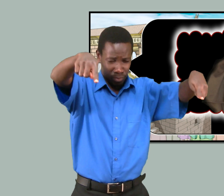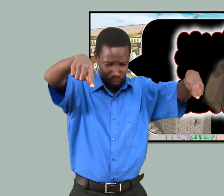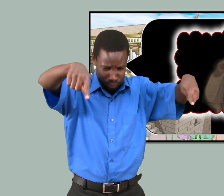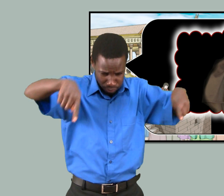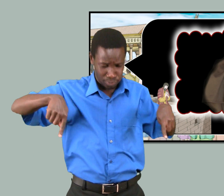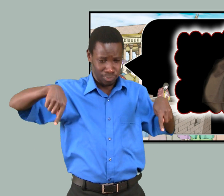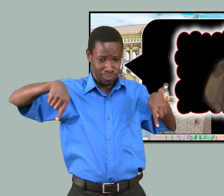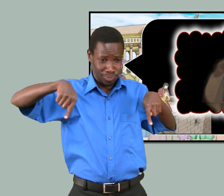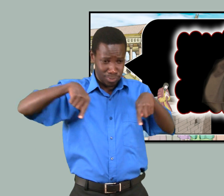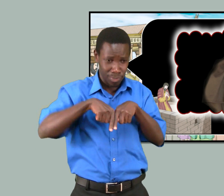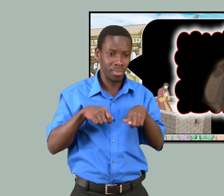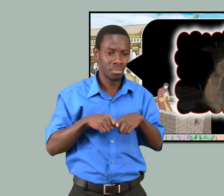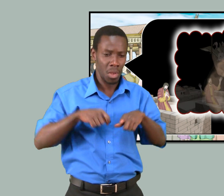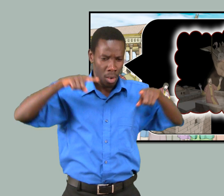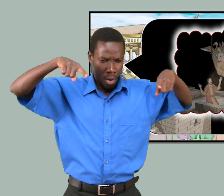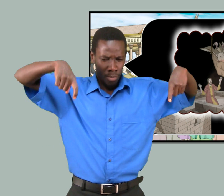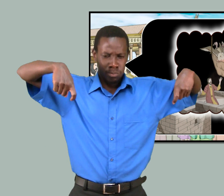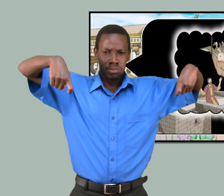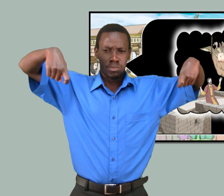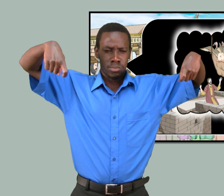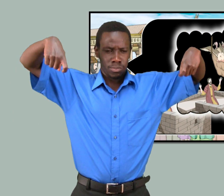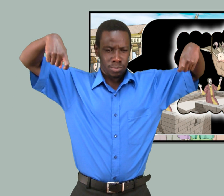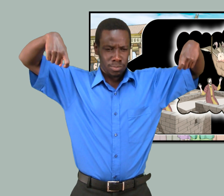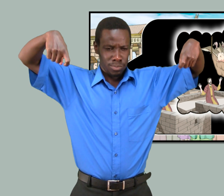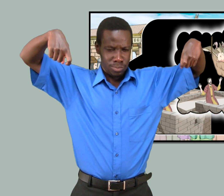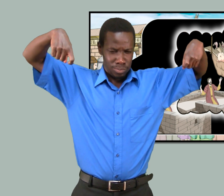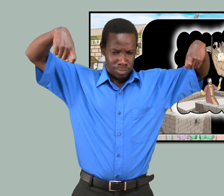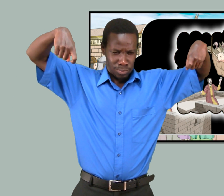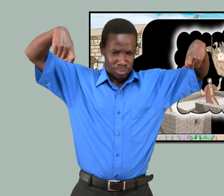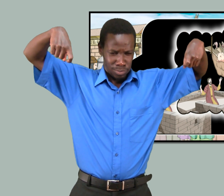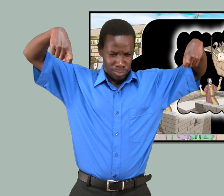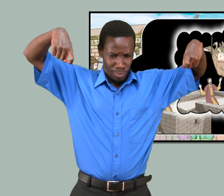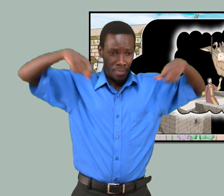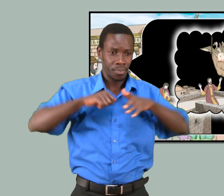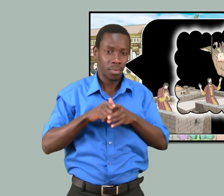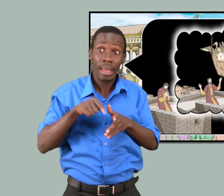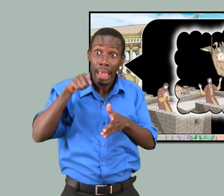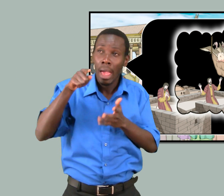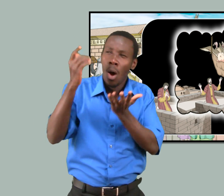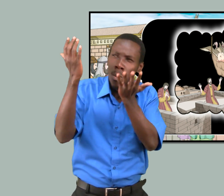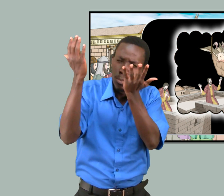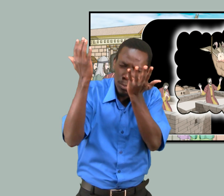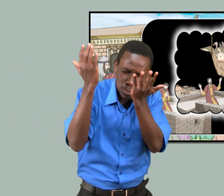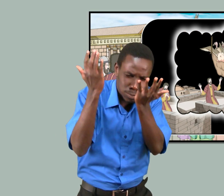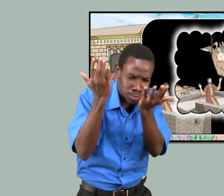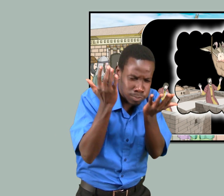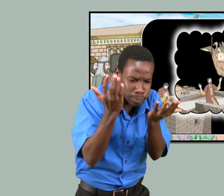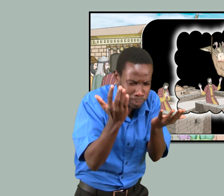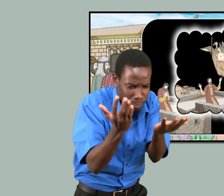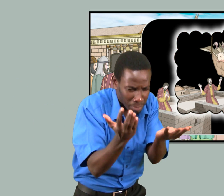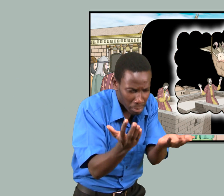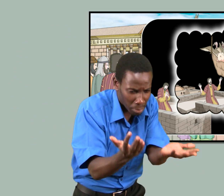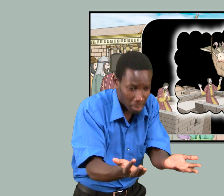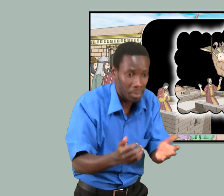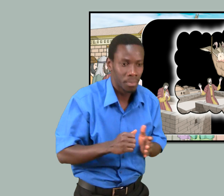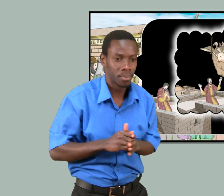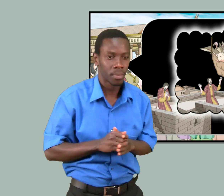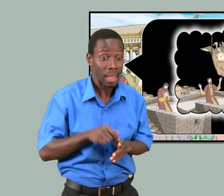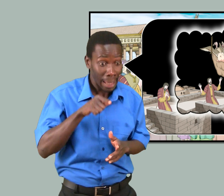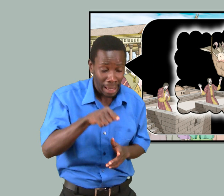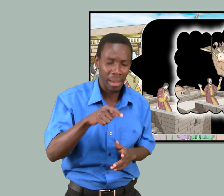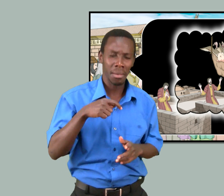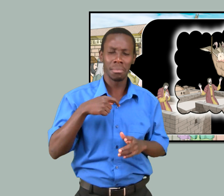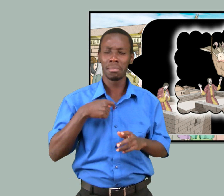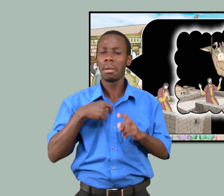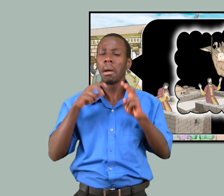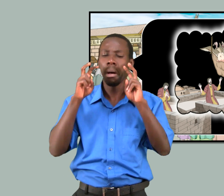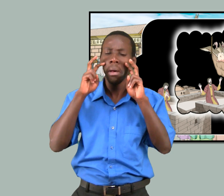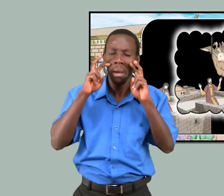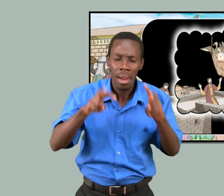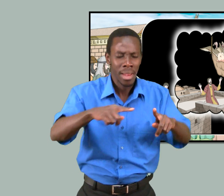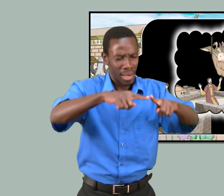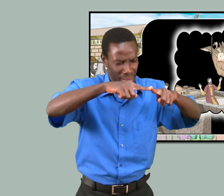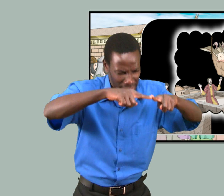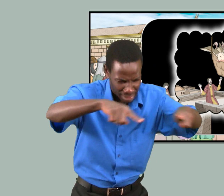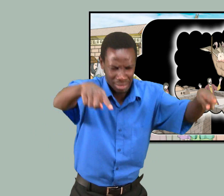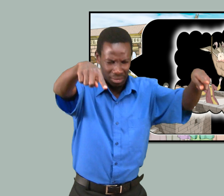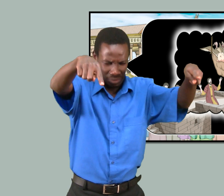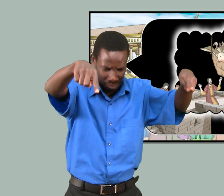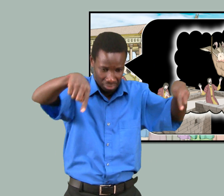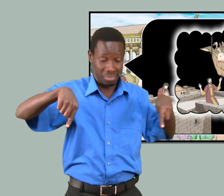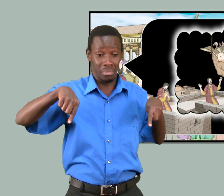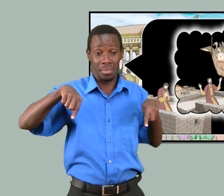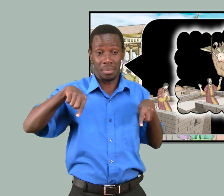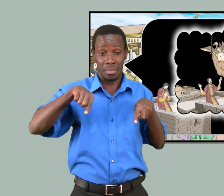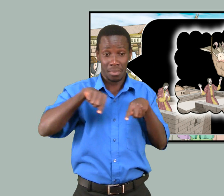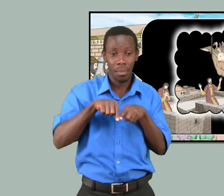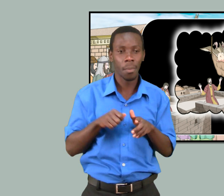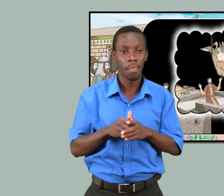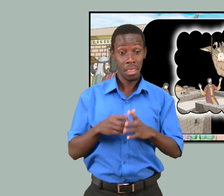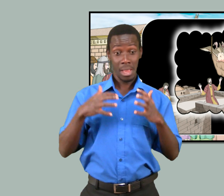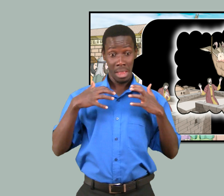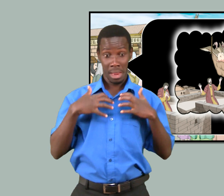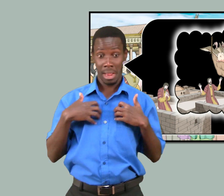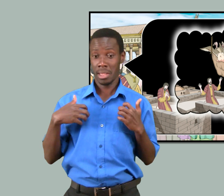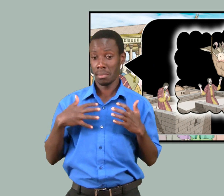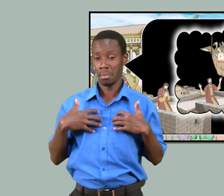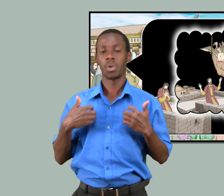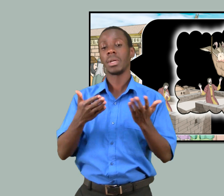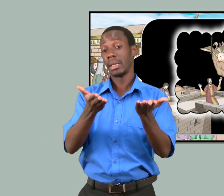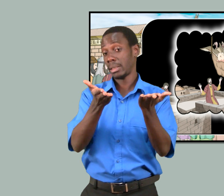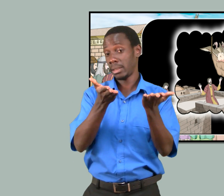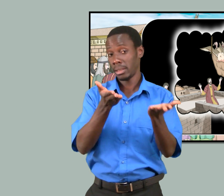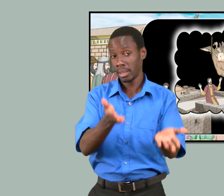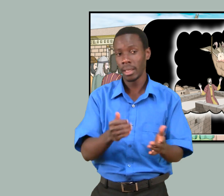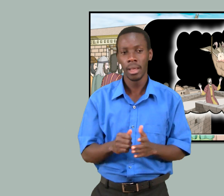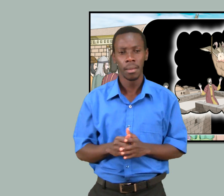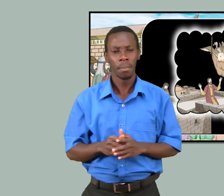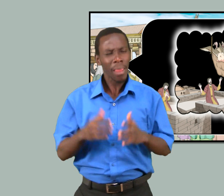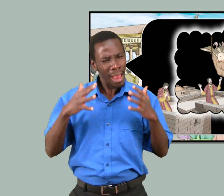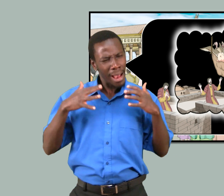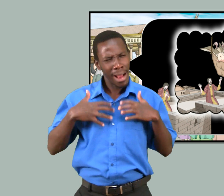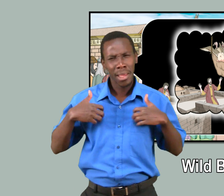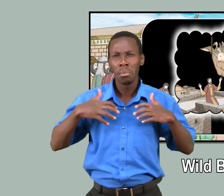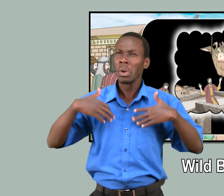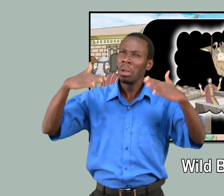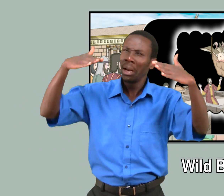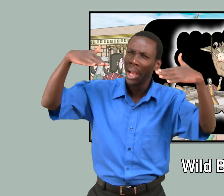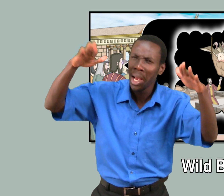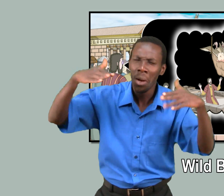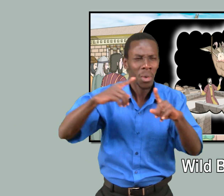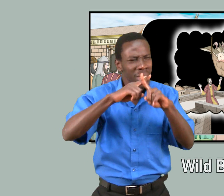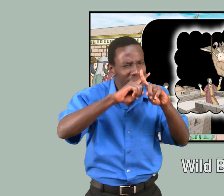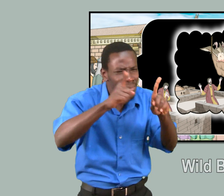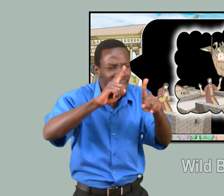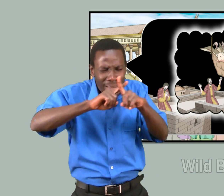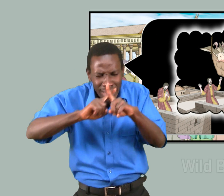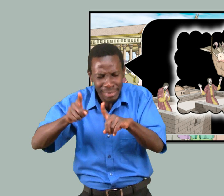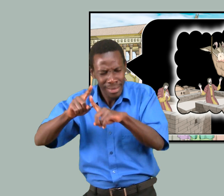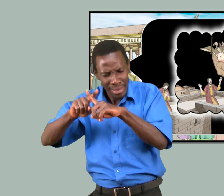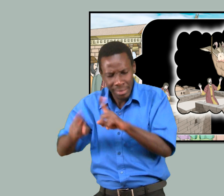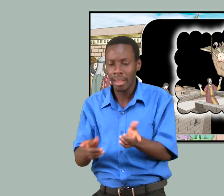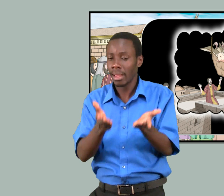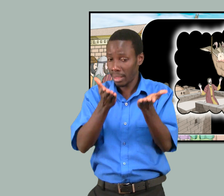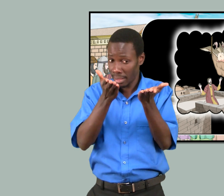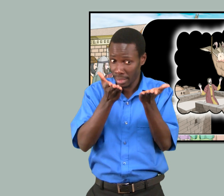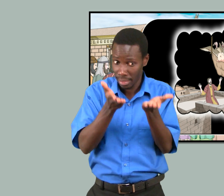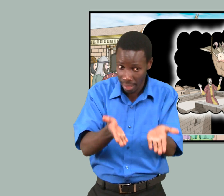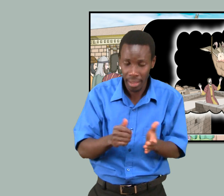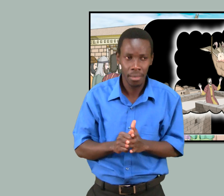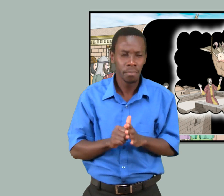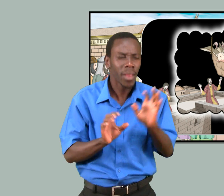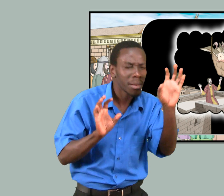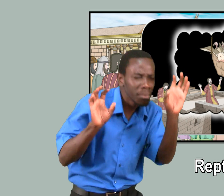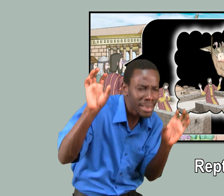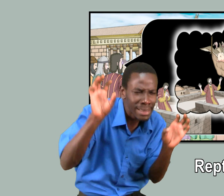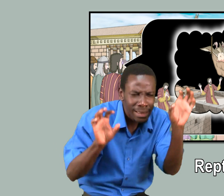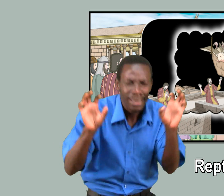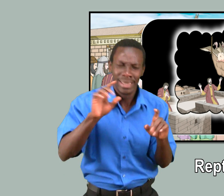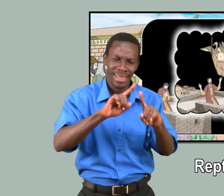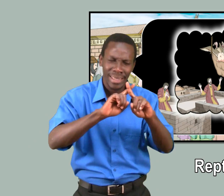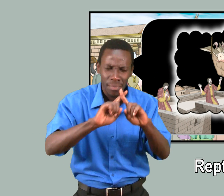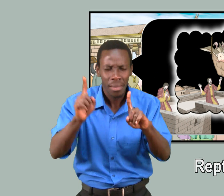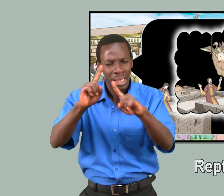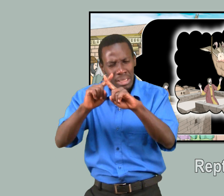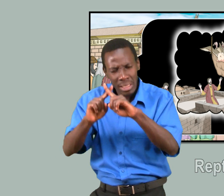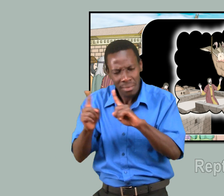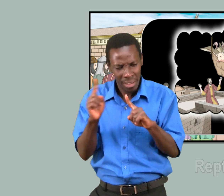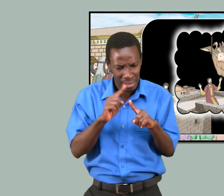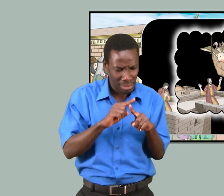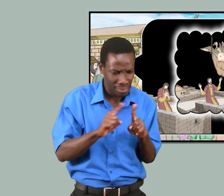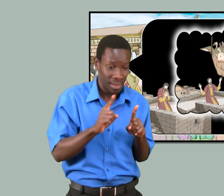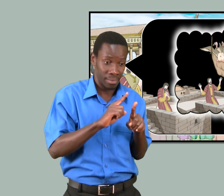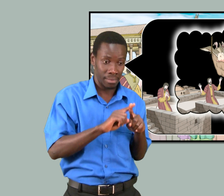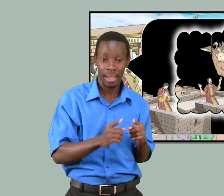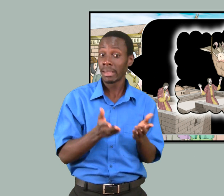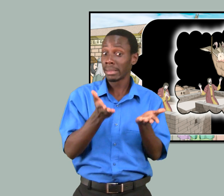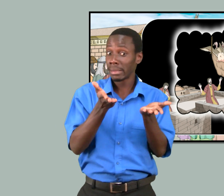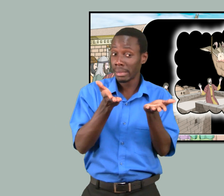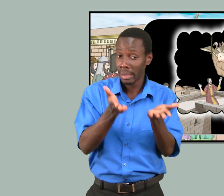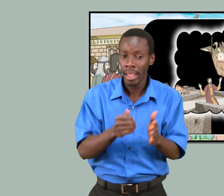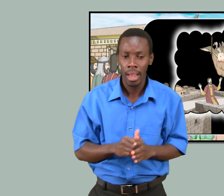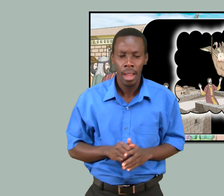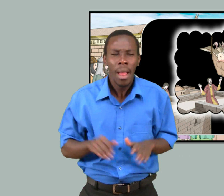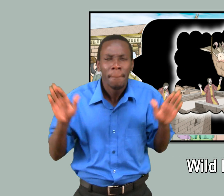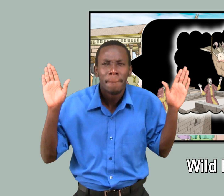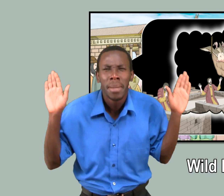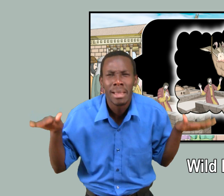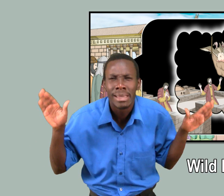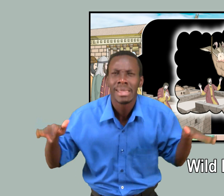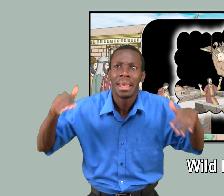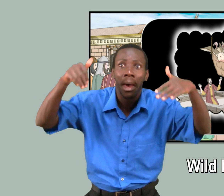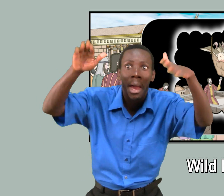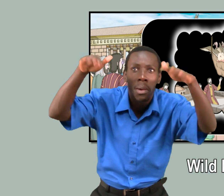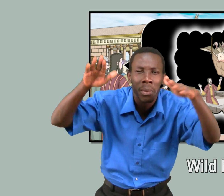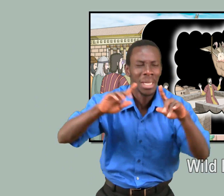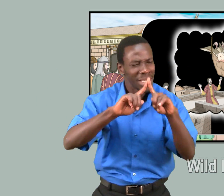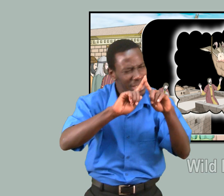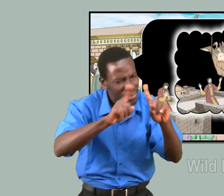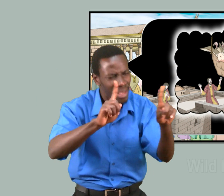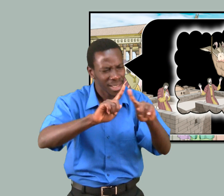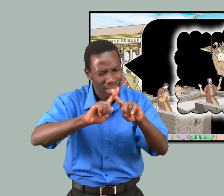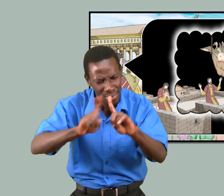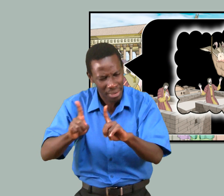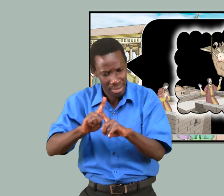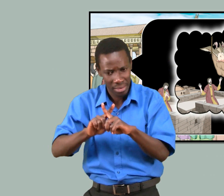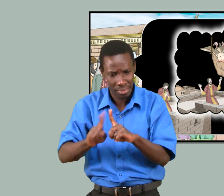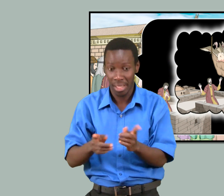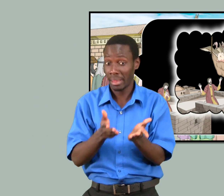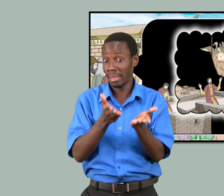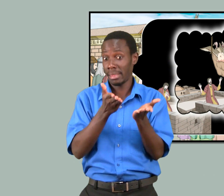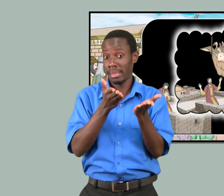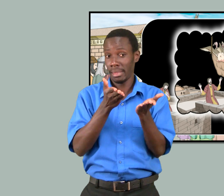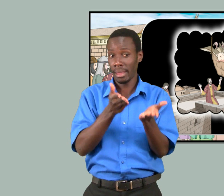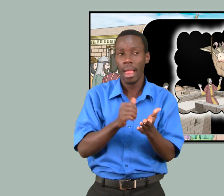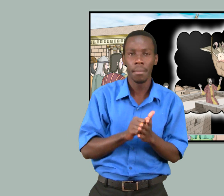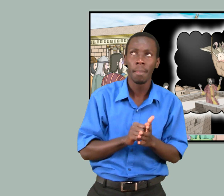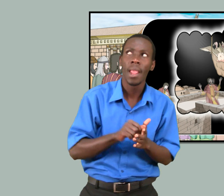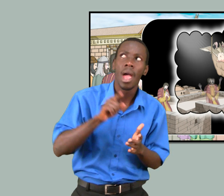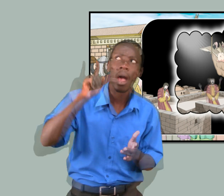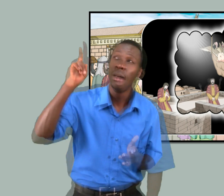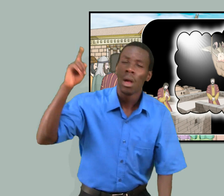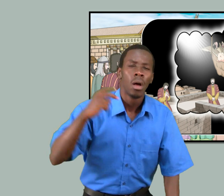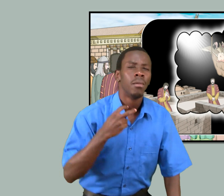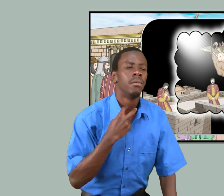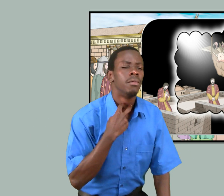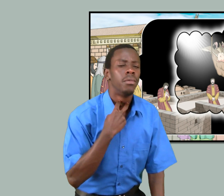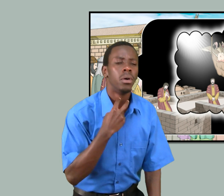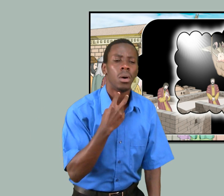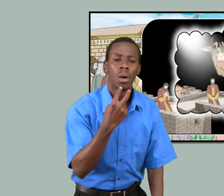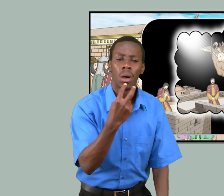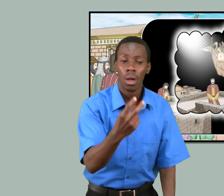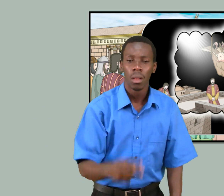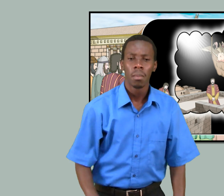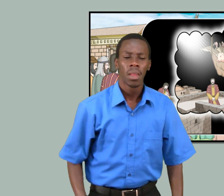I looked at it closely and saw four-footed animals of the earth, wild beasts, reptiles, and birds of the air.